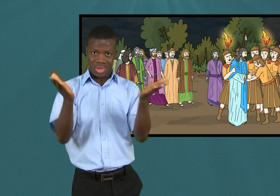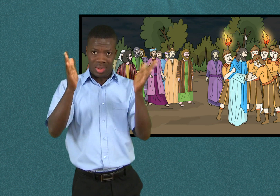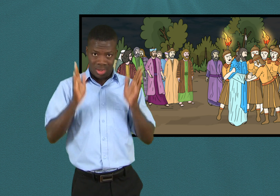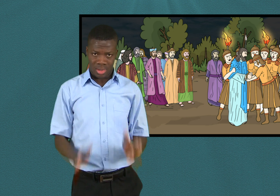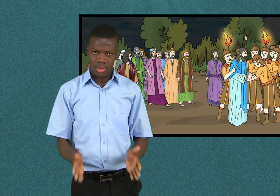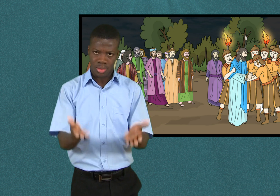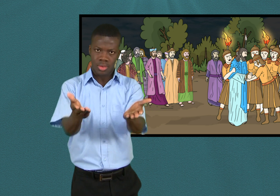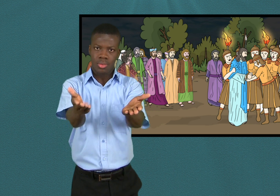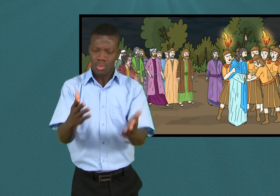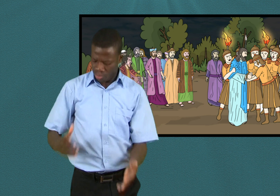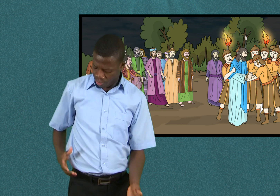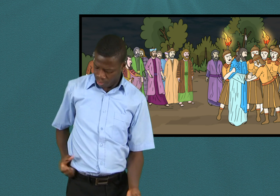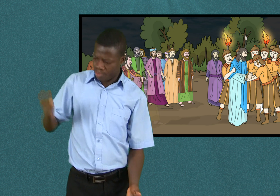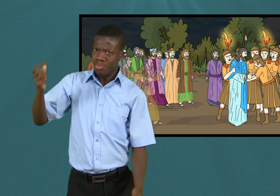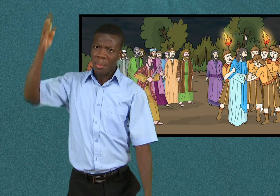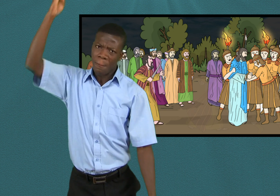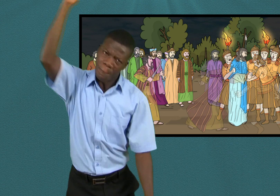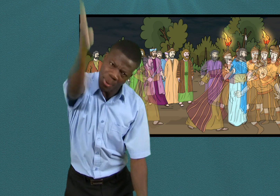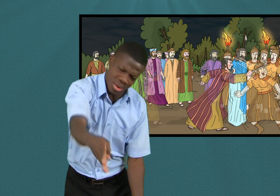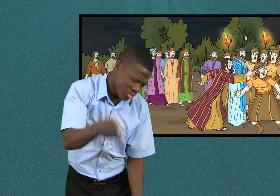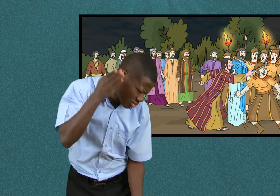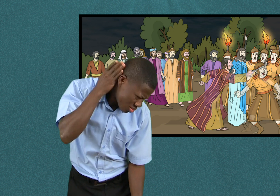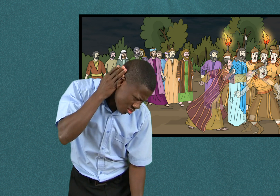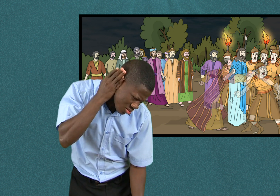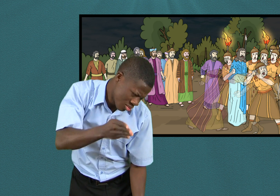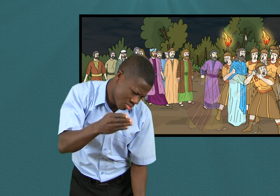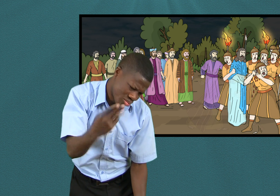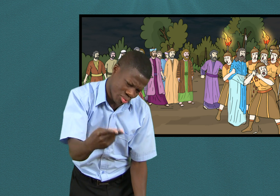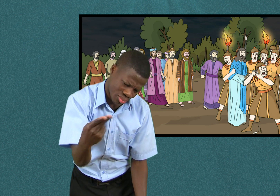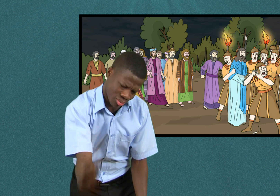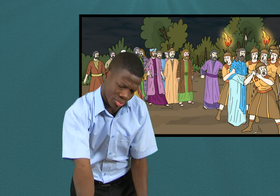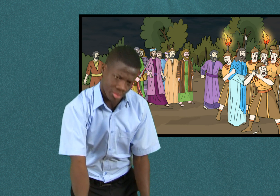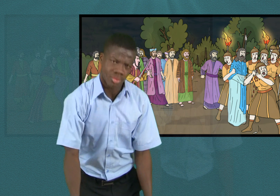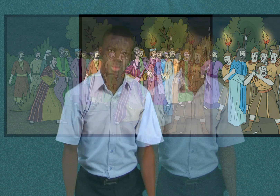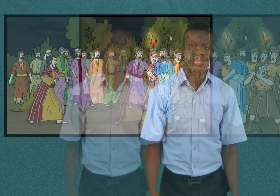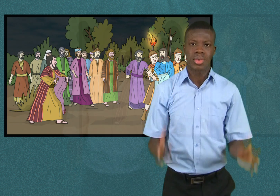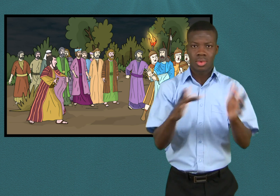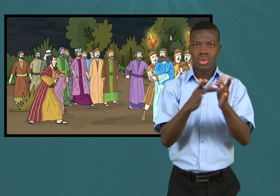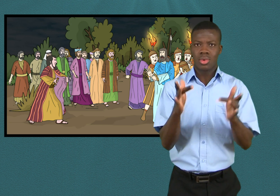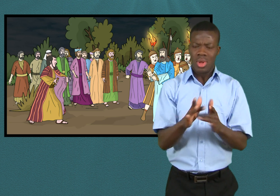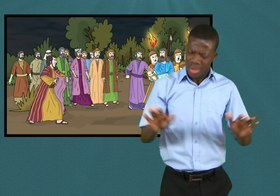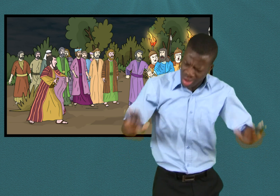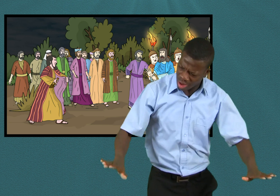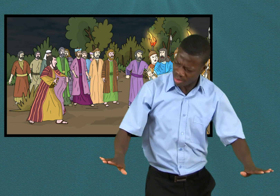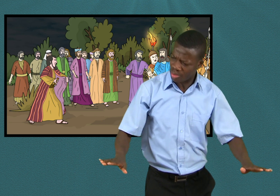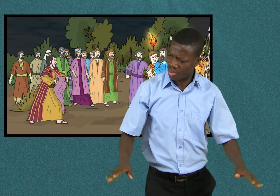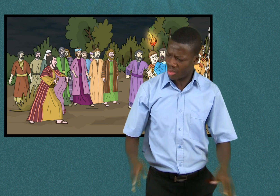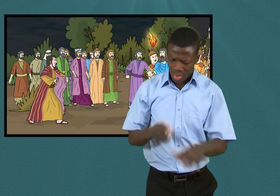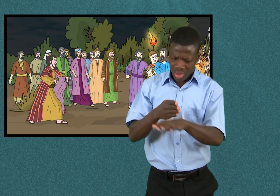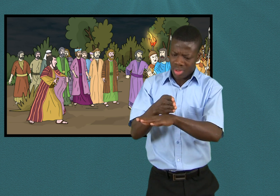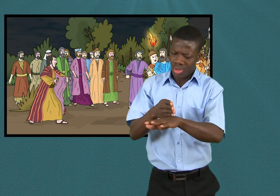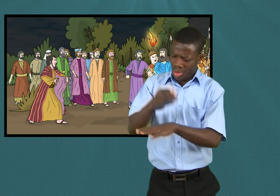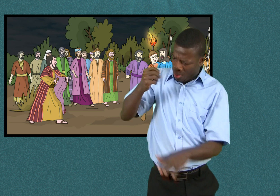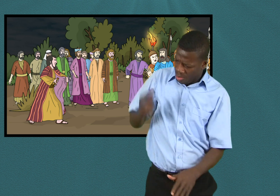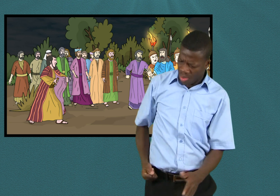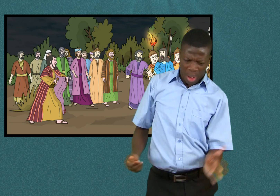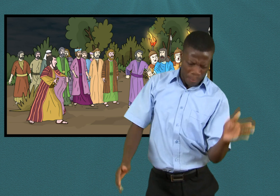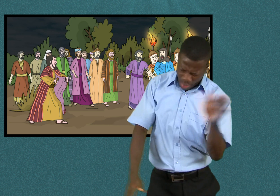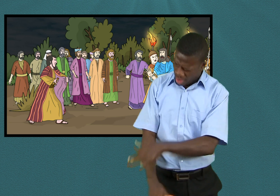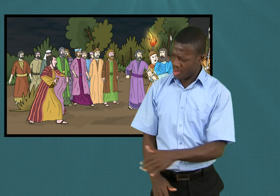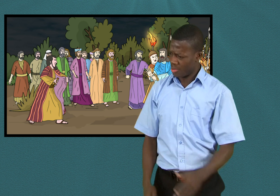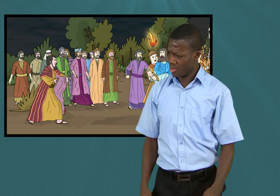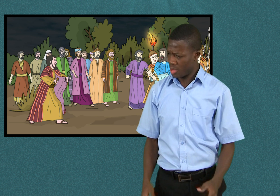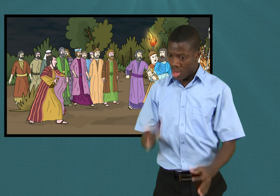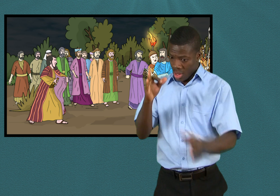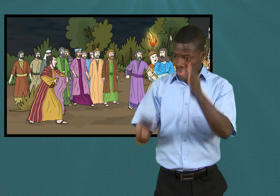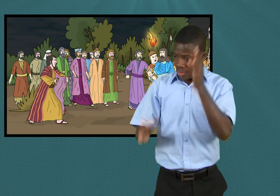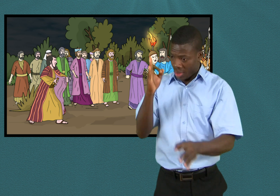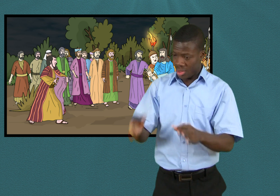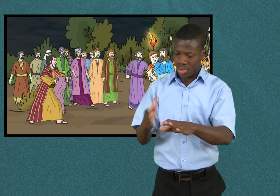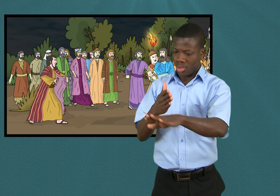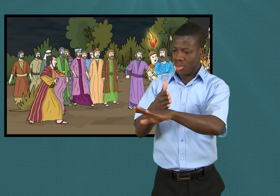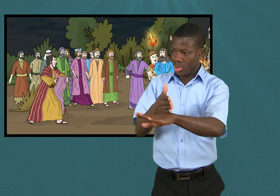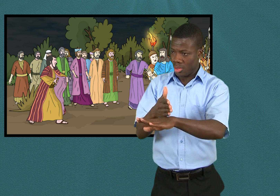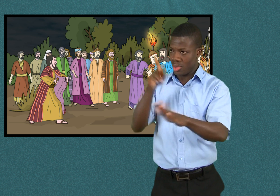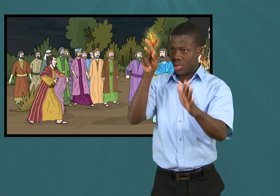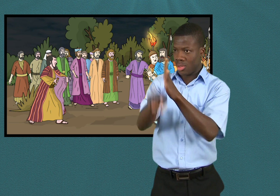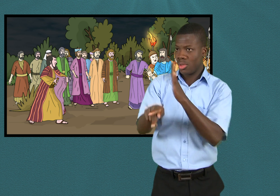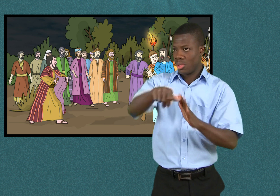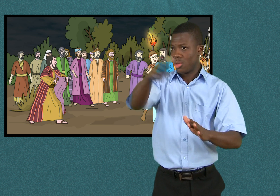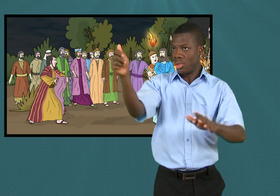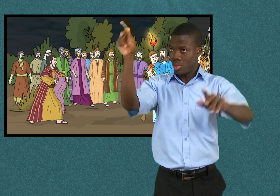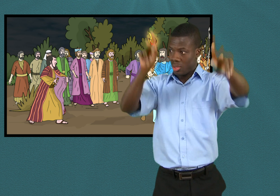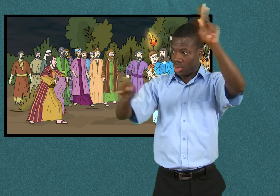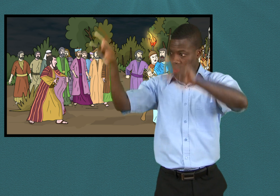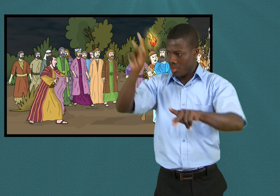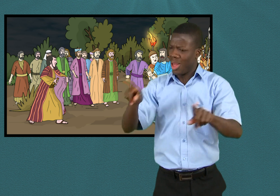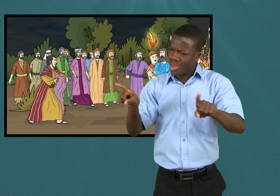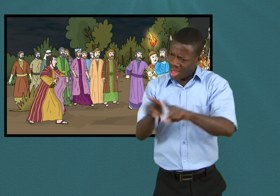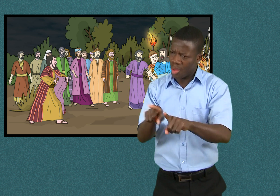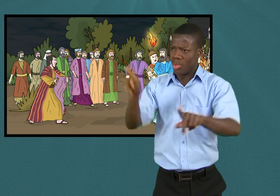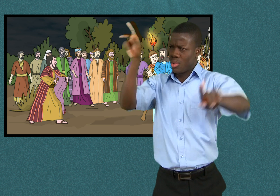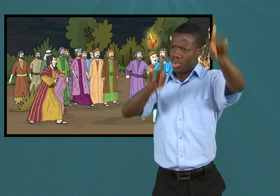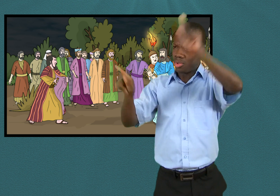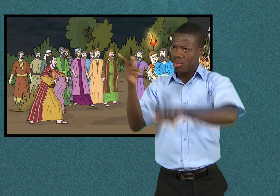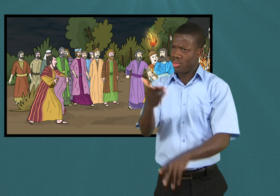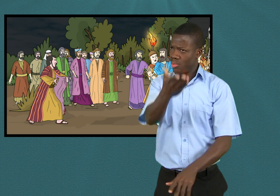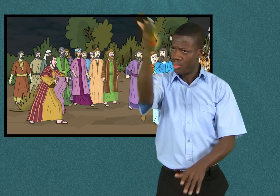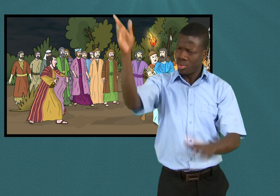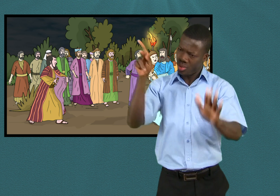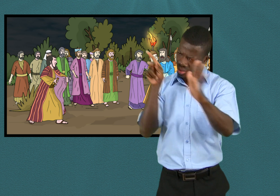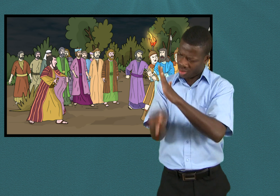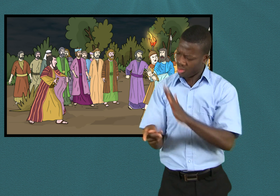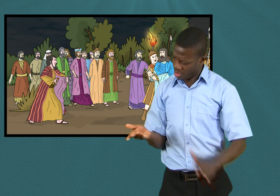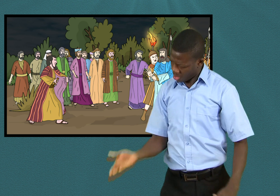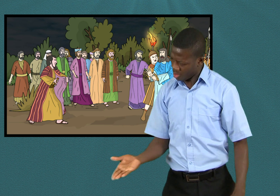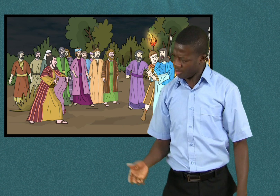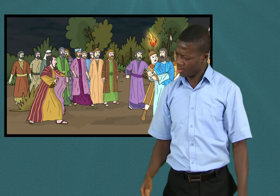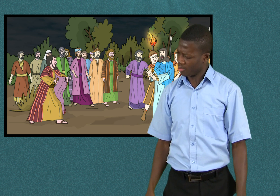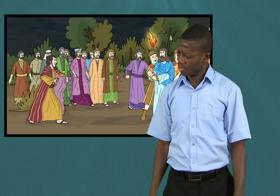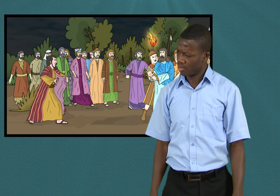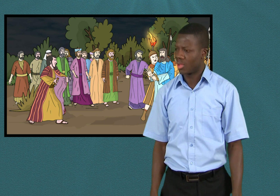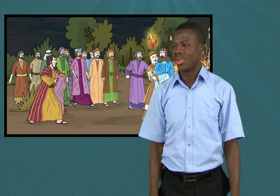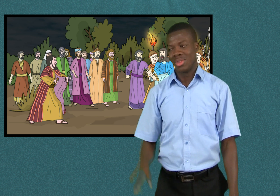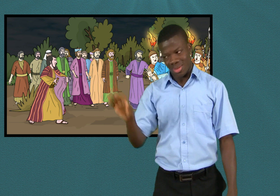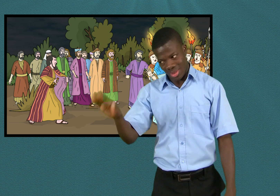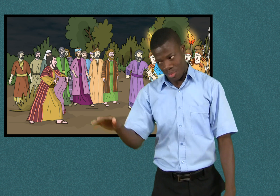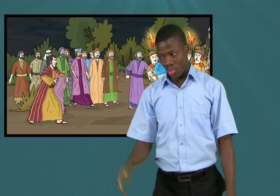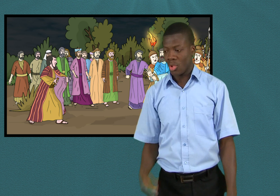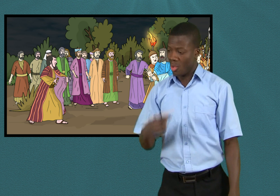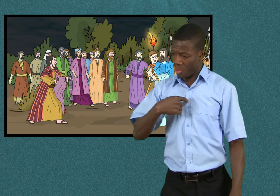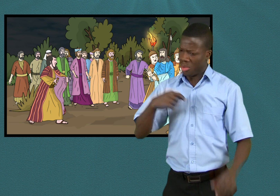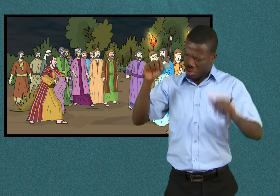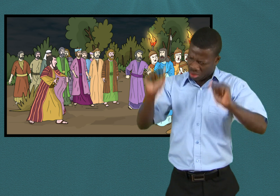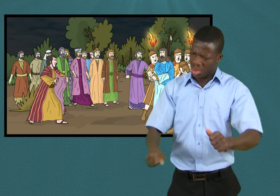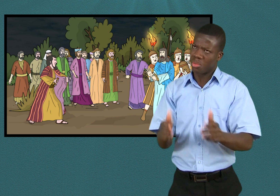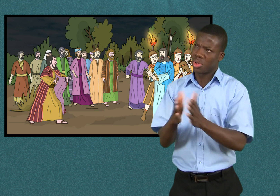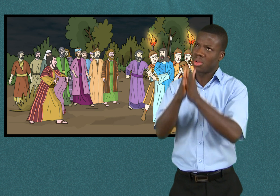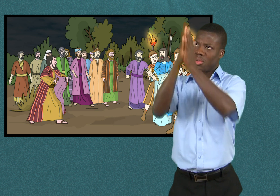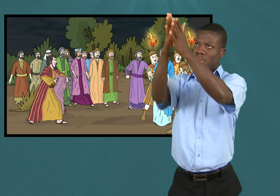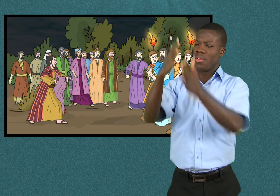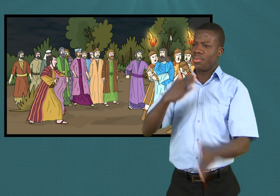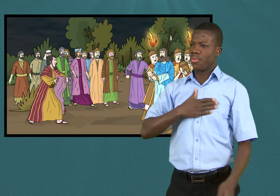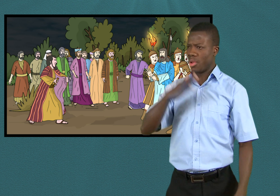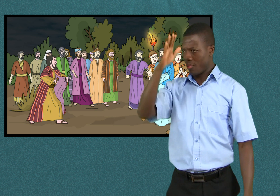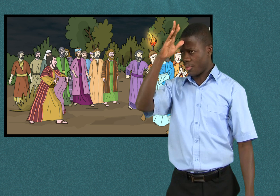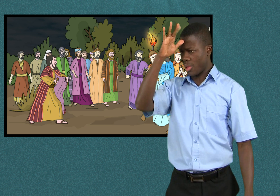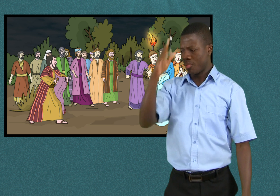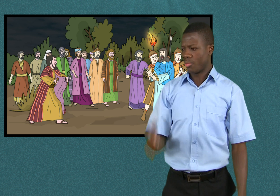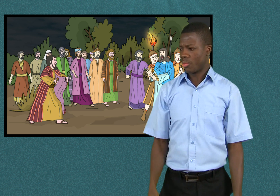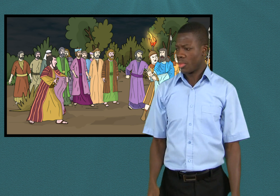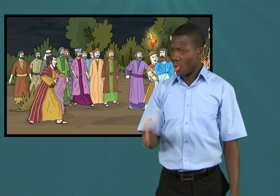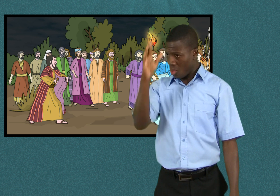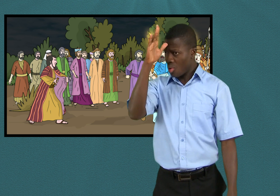“Put your sword back in its place,” Jesus said to him. “For all who draw the sword will die by the sword.